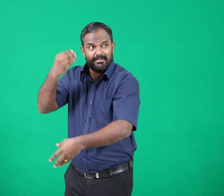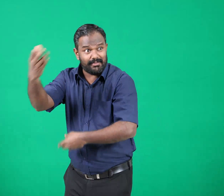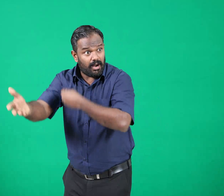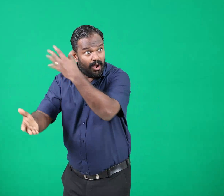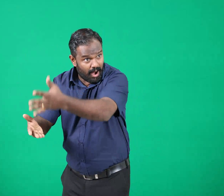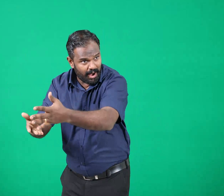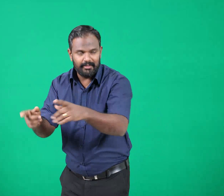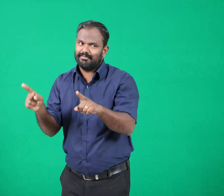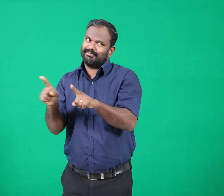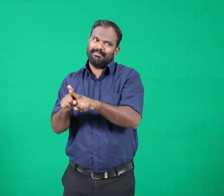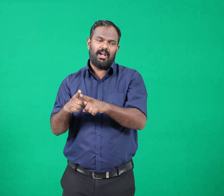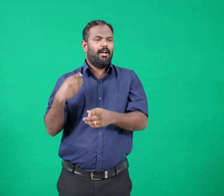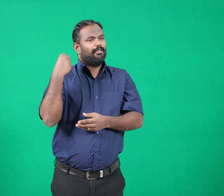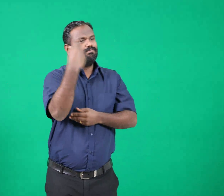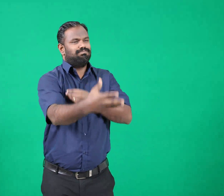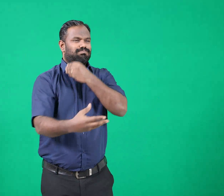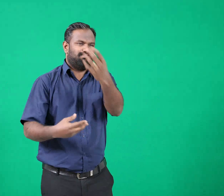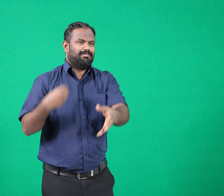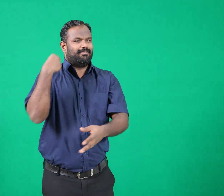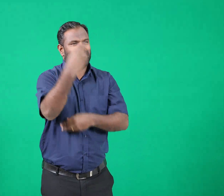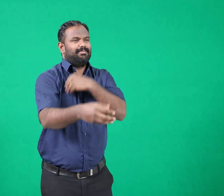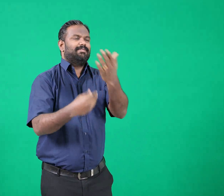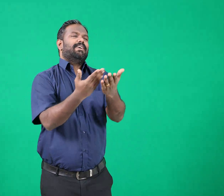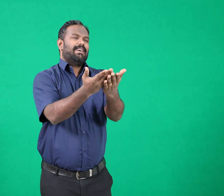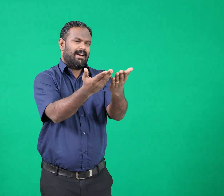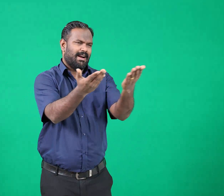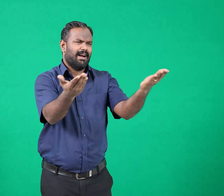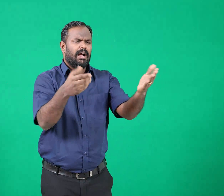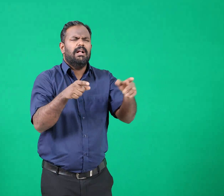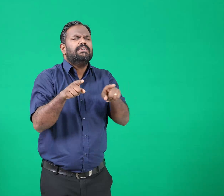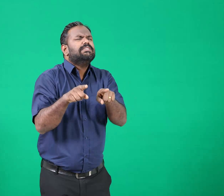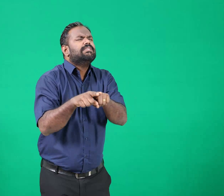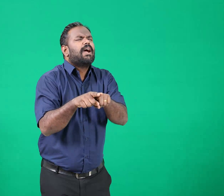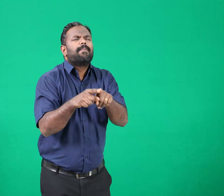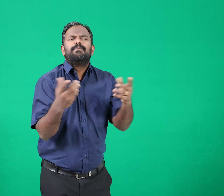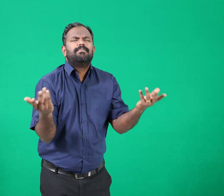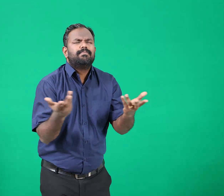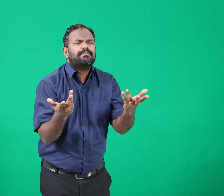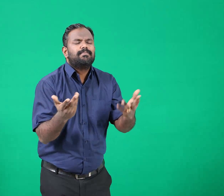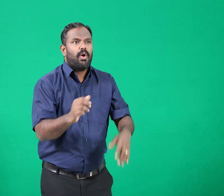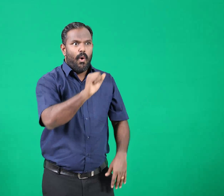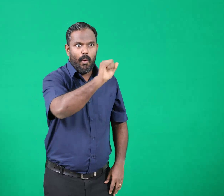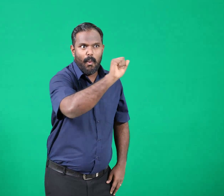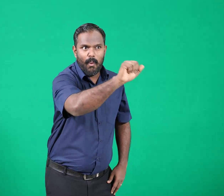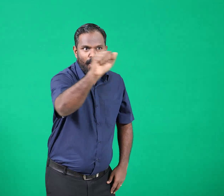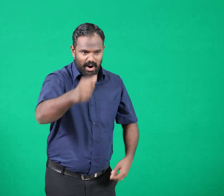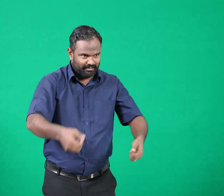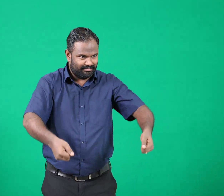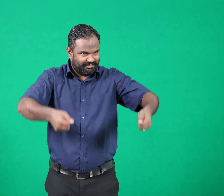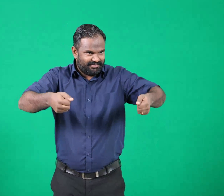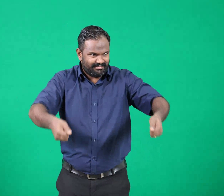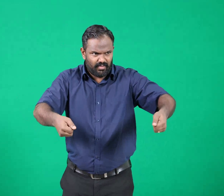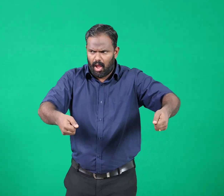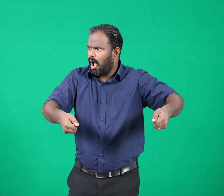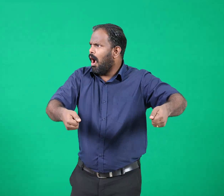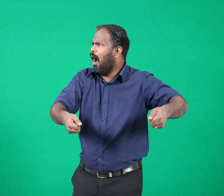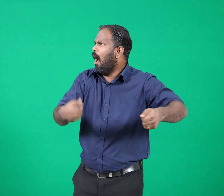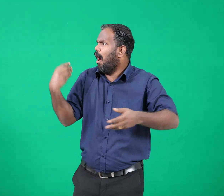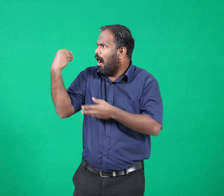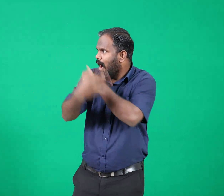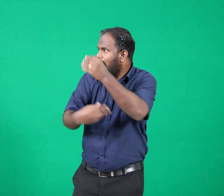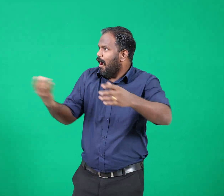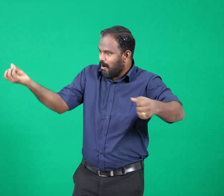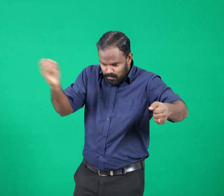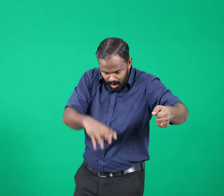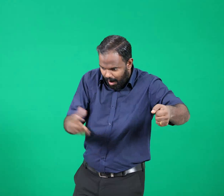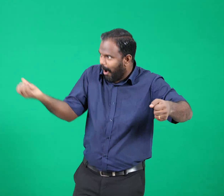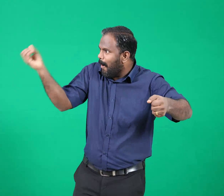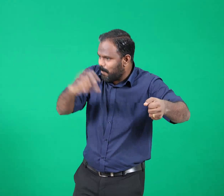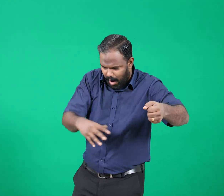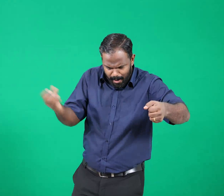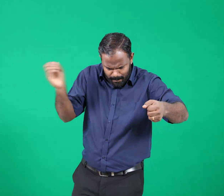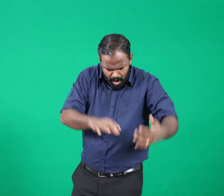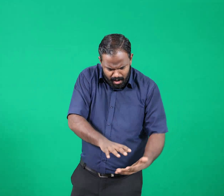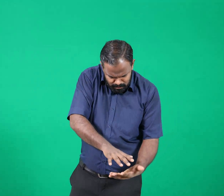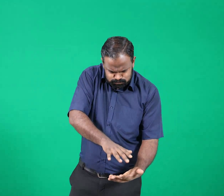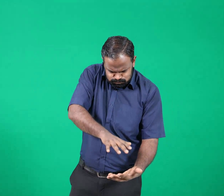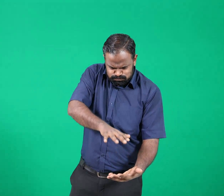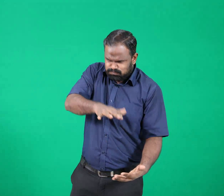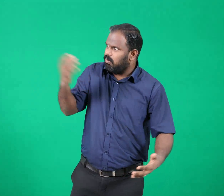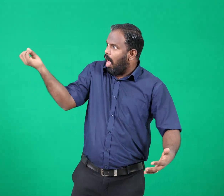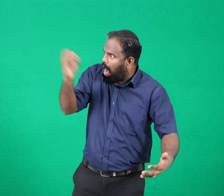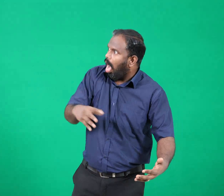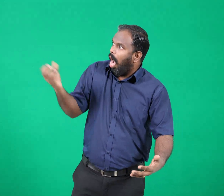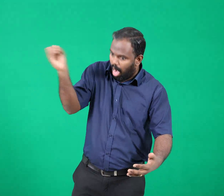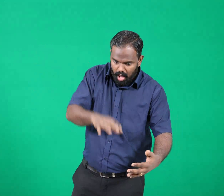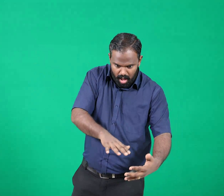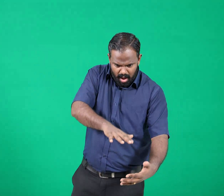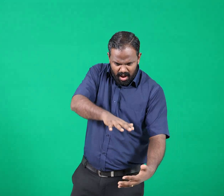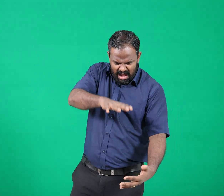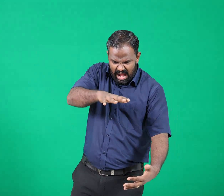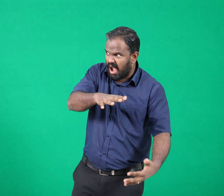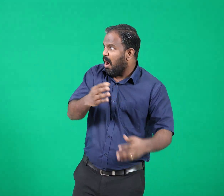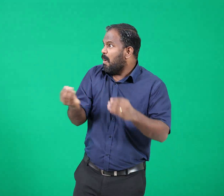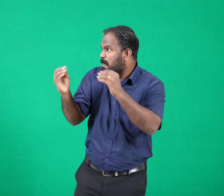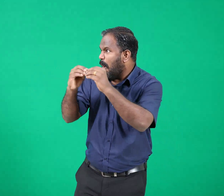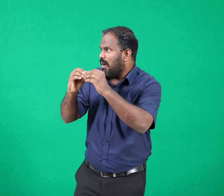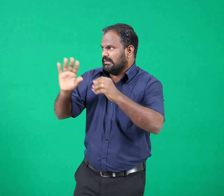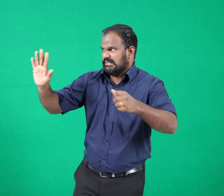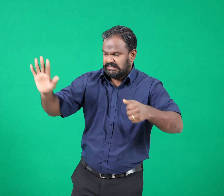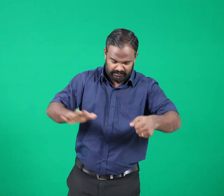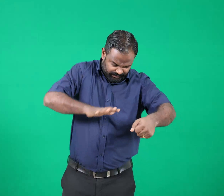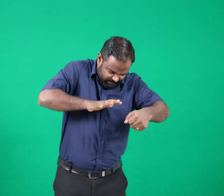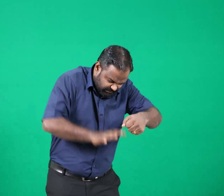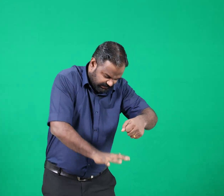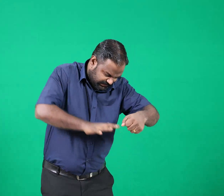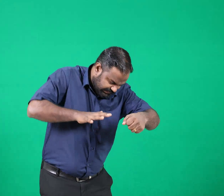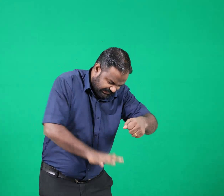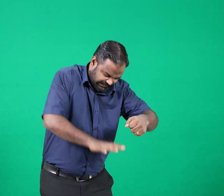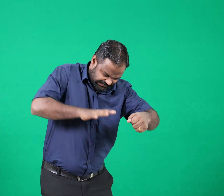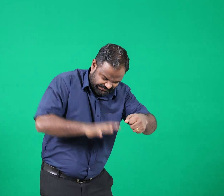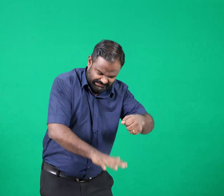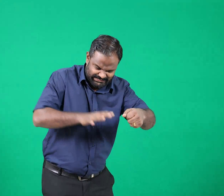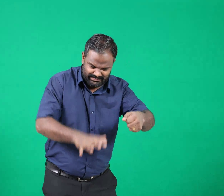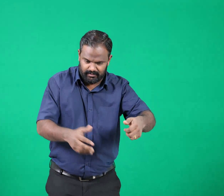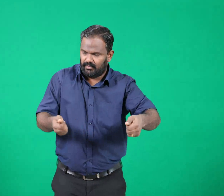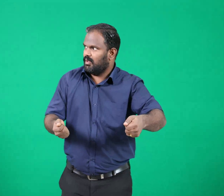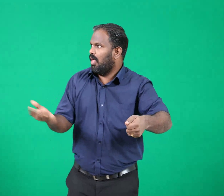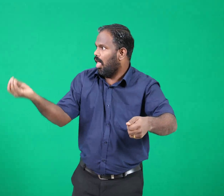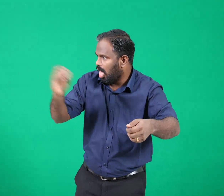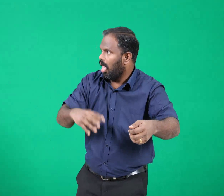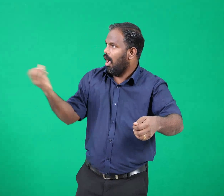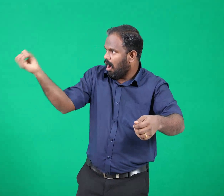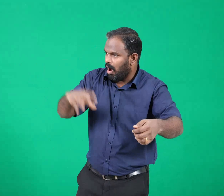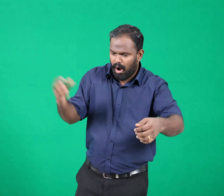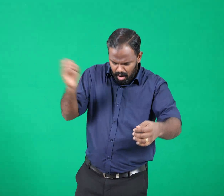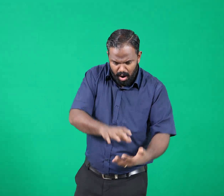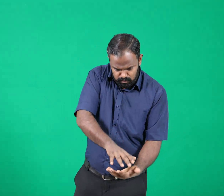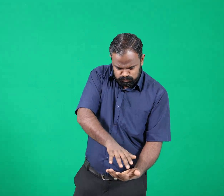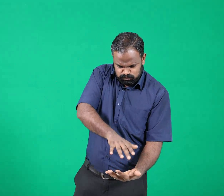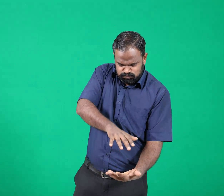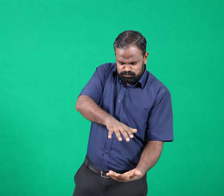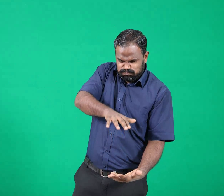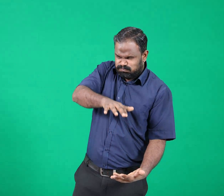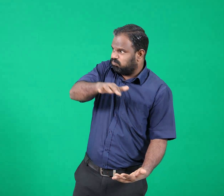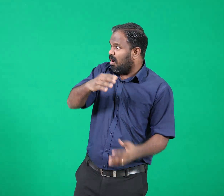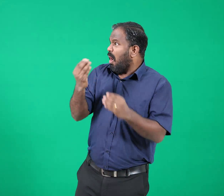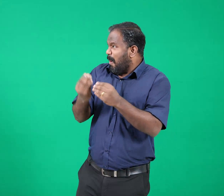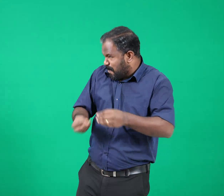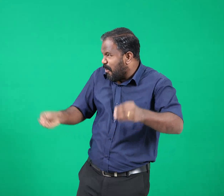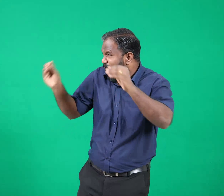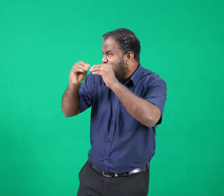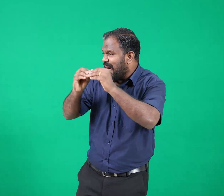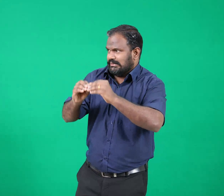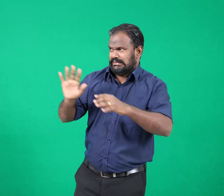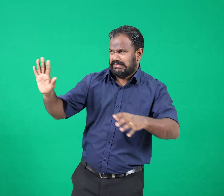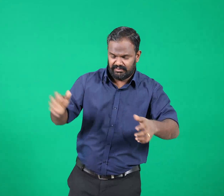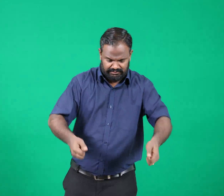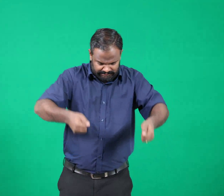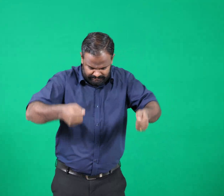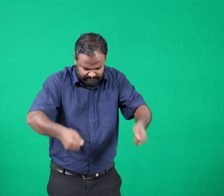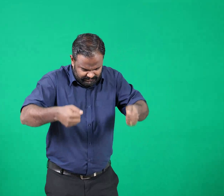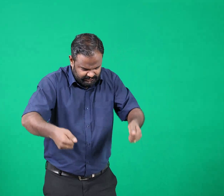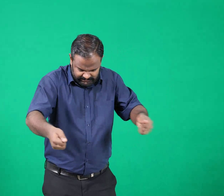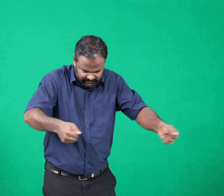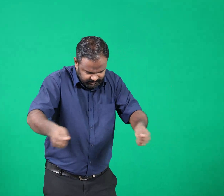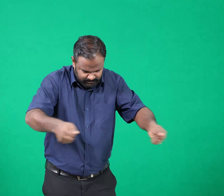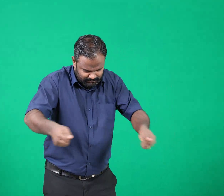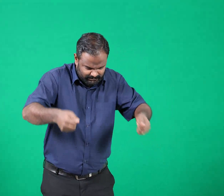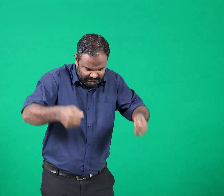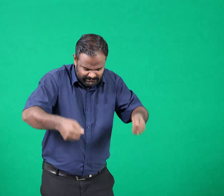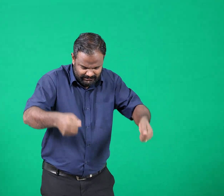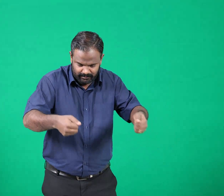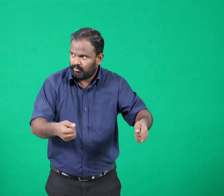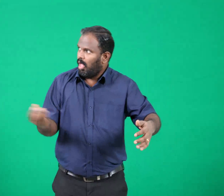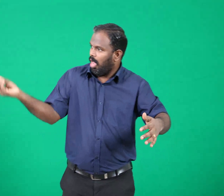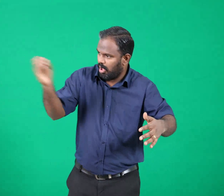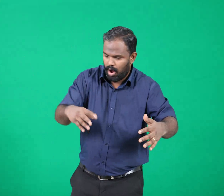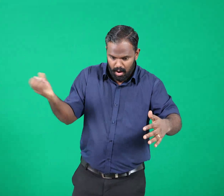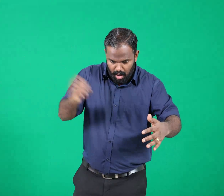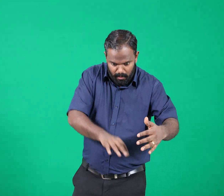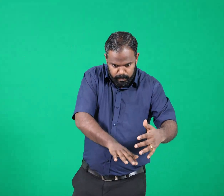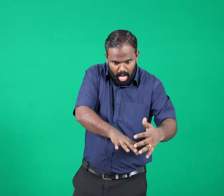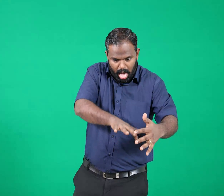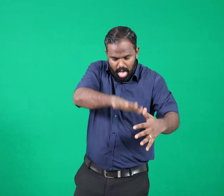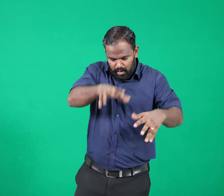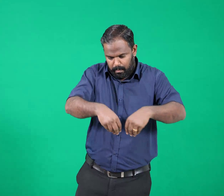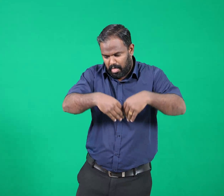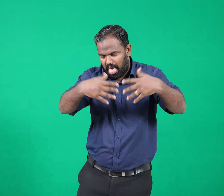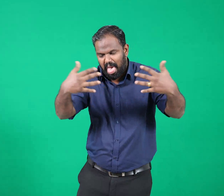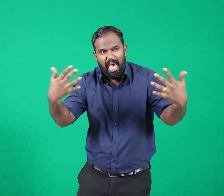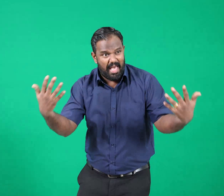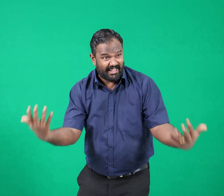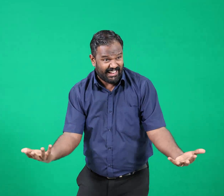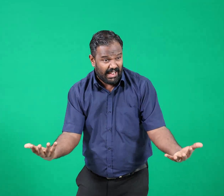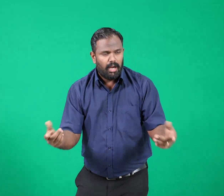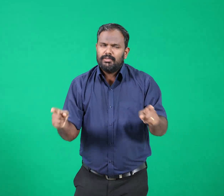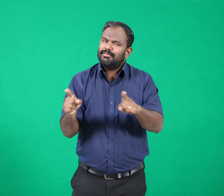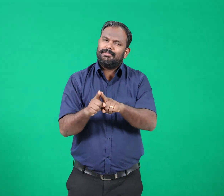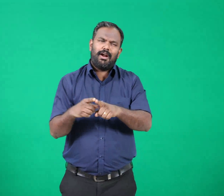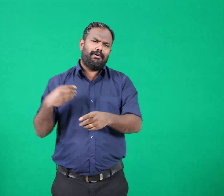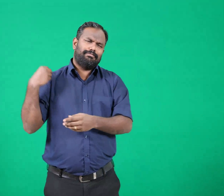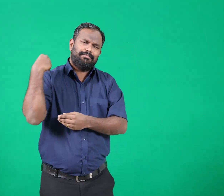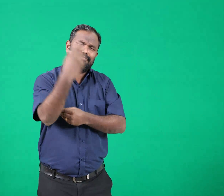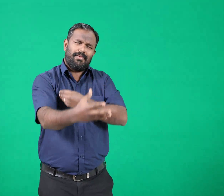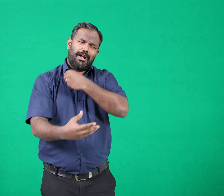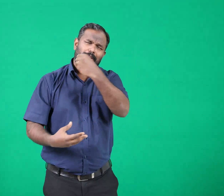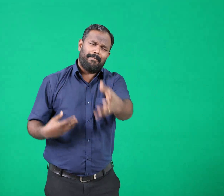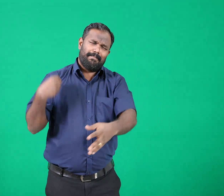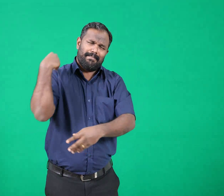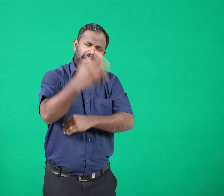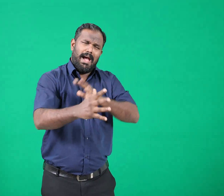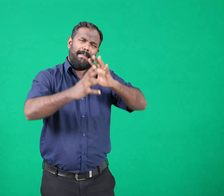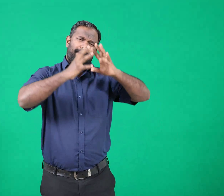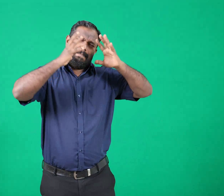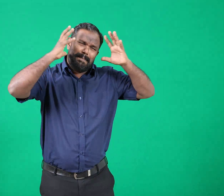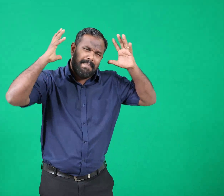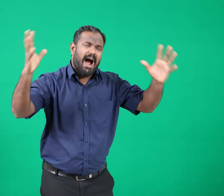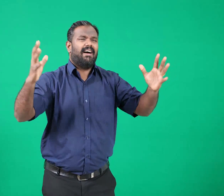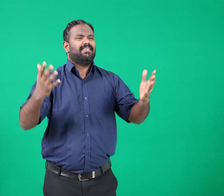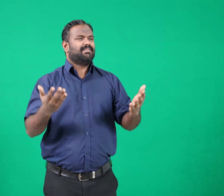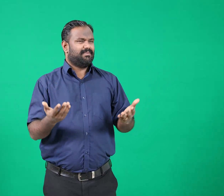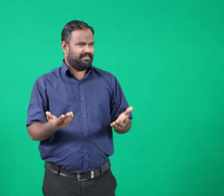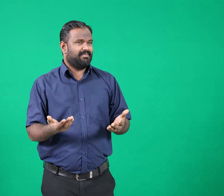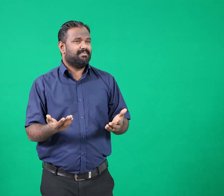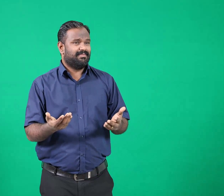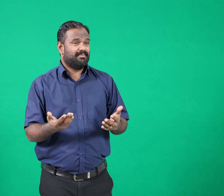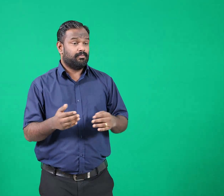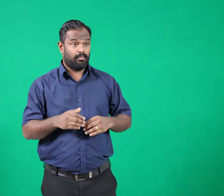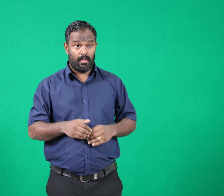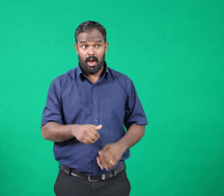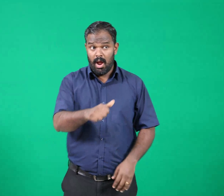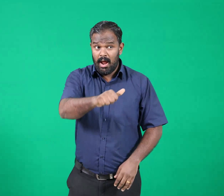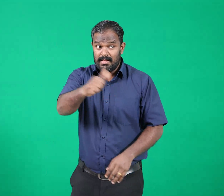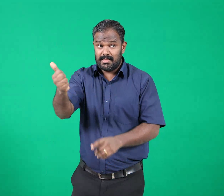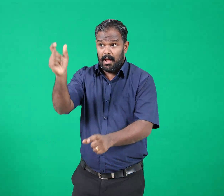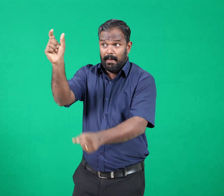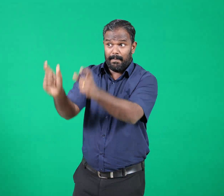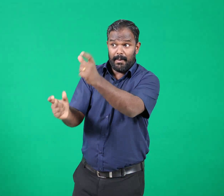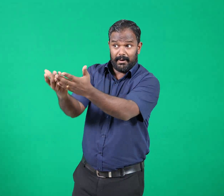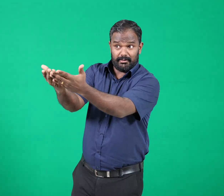A good measure, pressed down, shaken together, and running over will be poured into your lap.